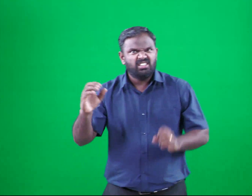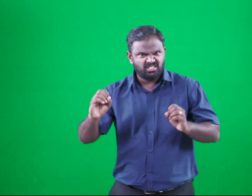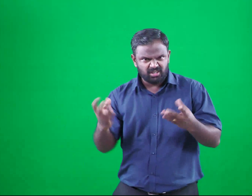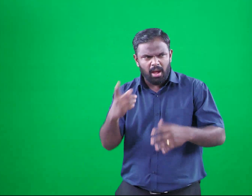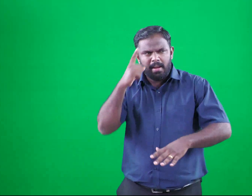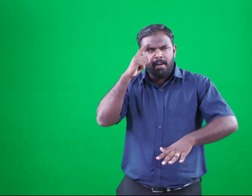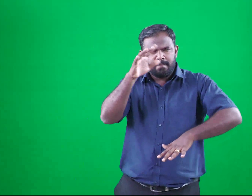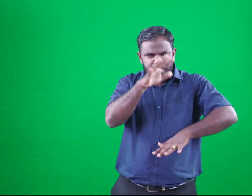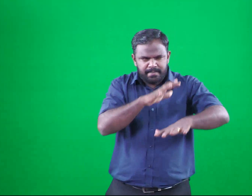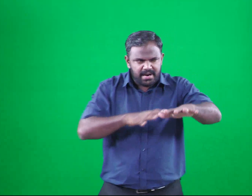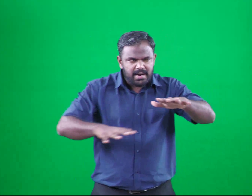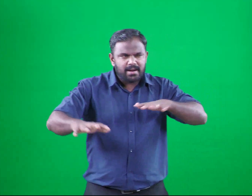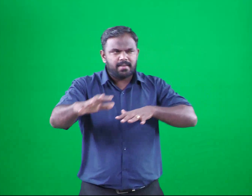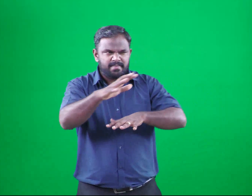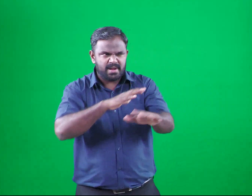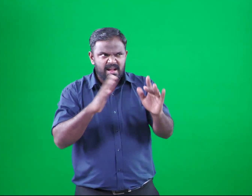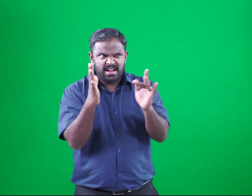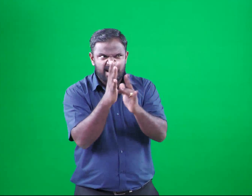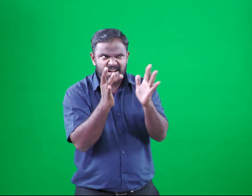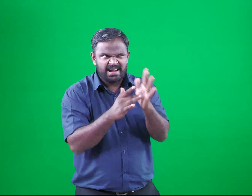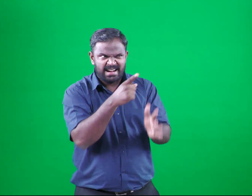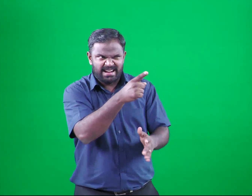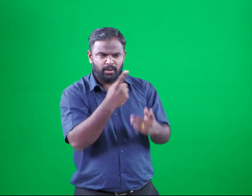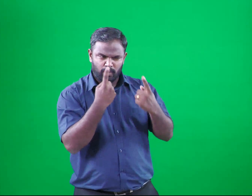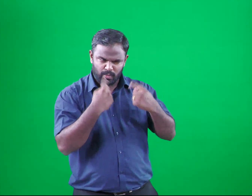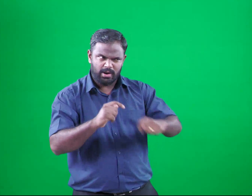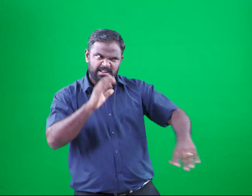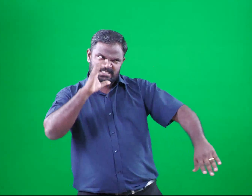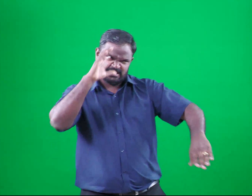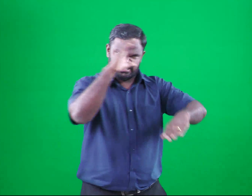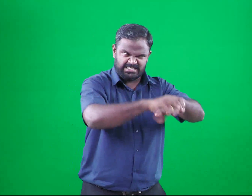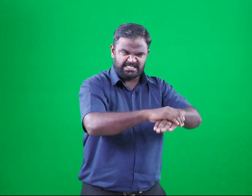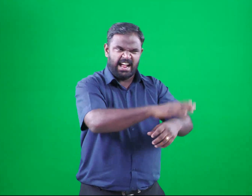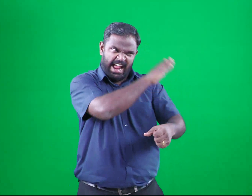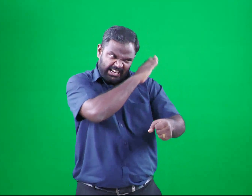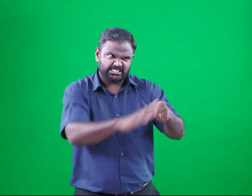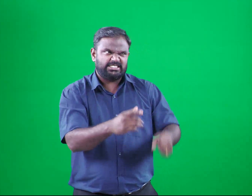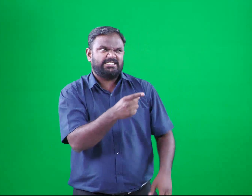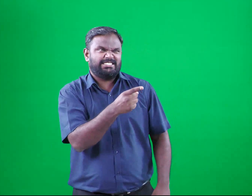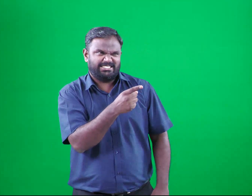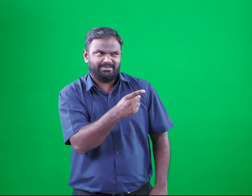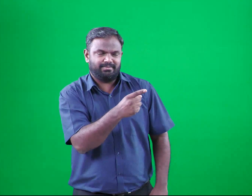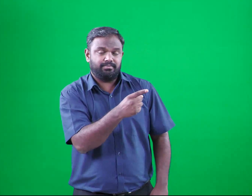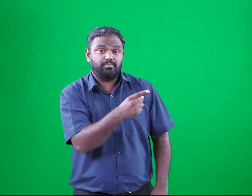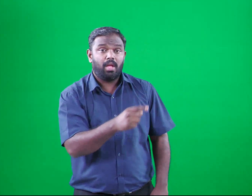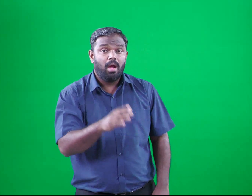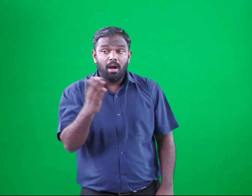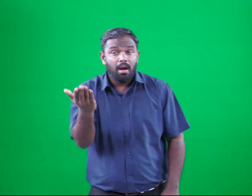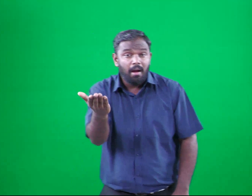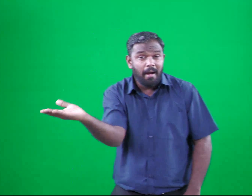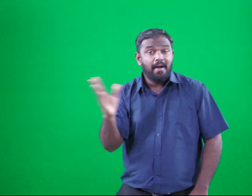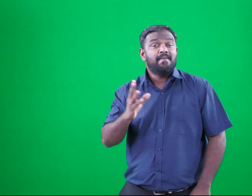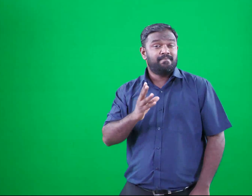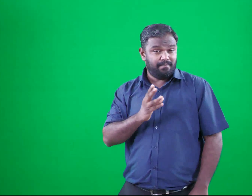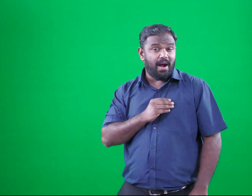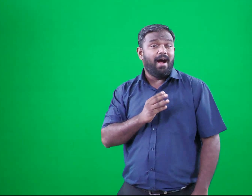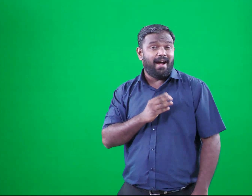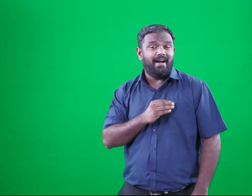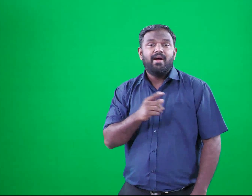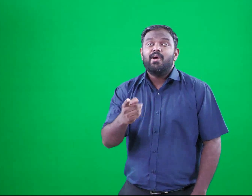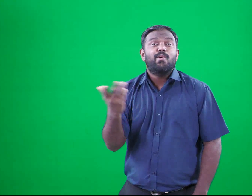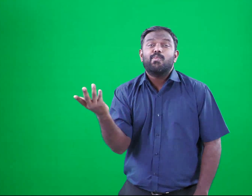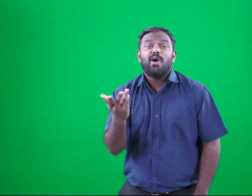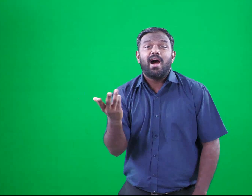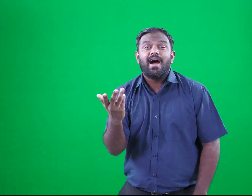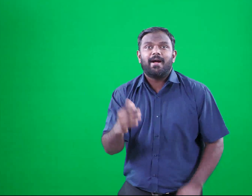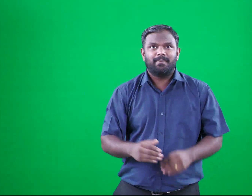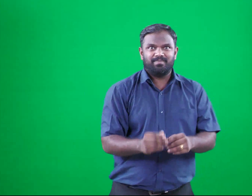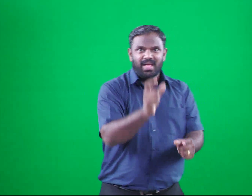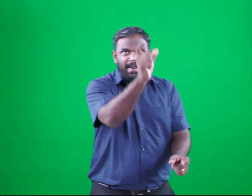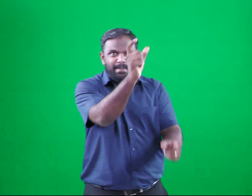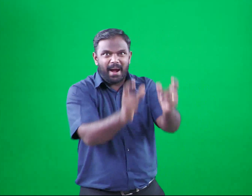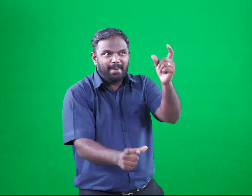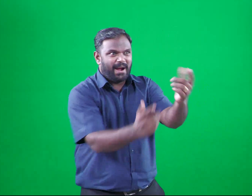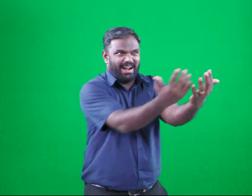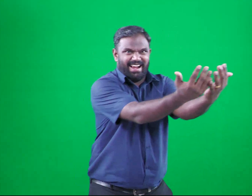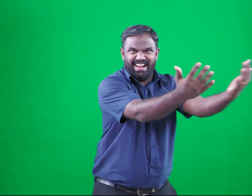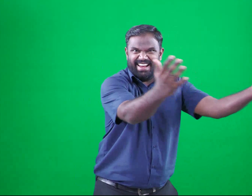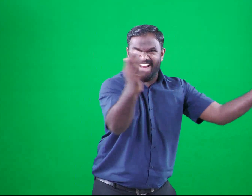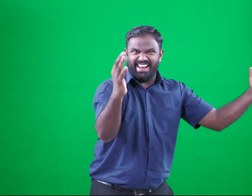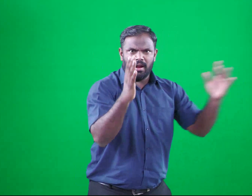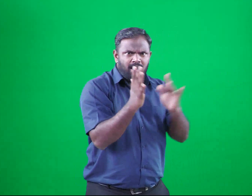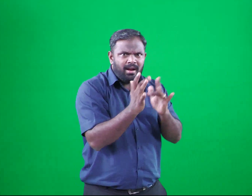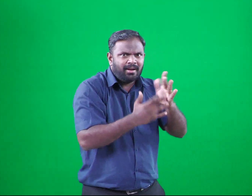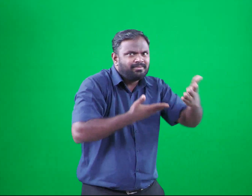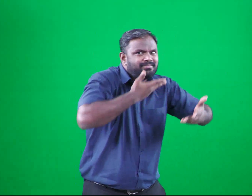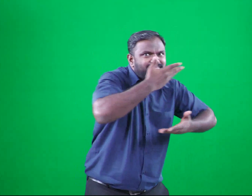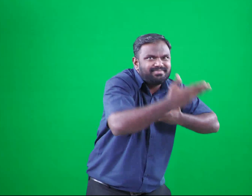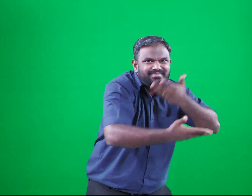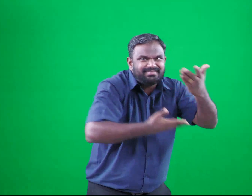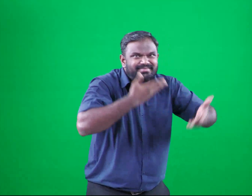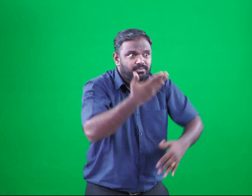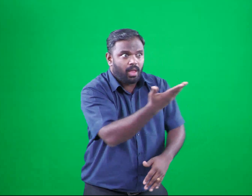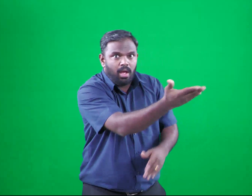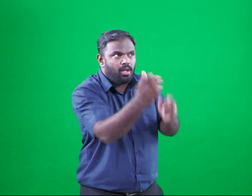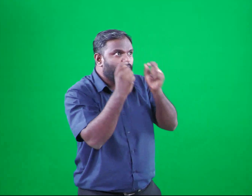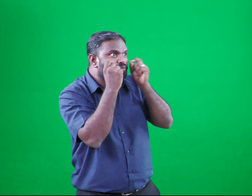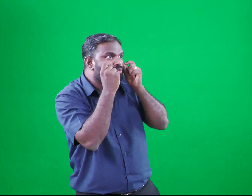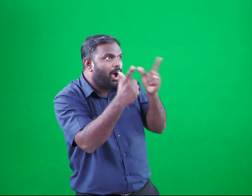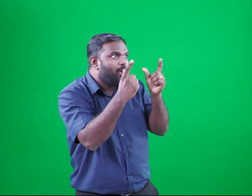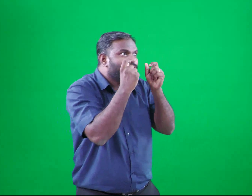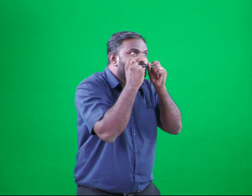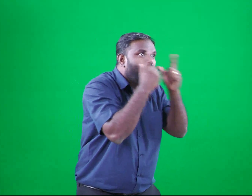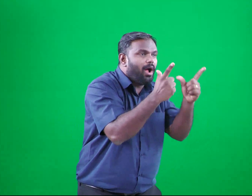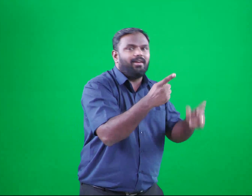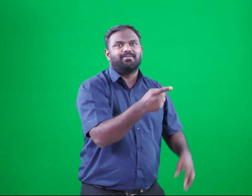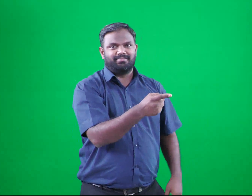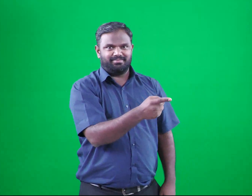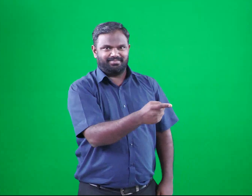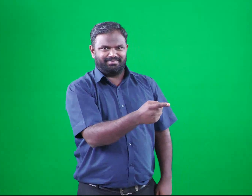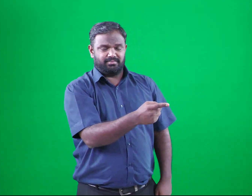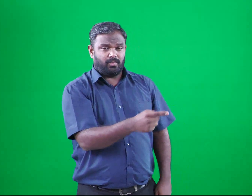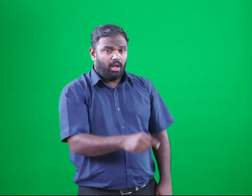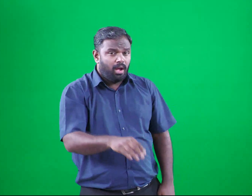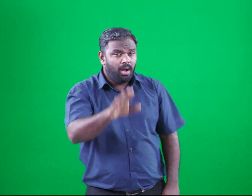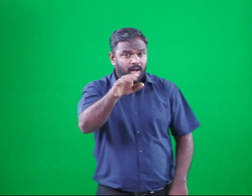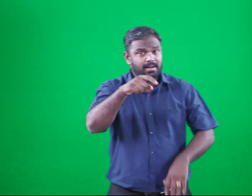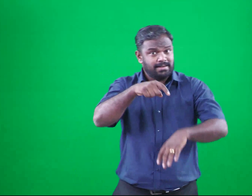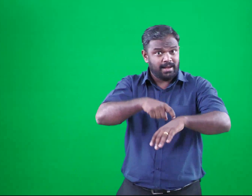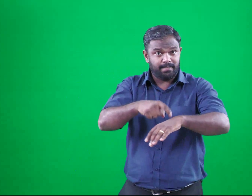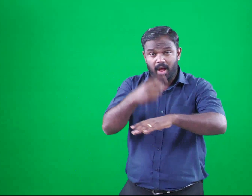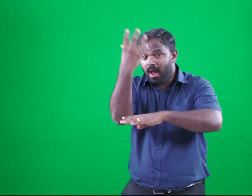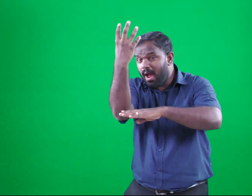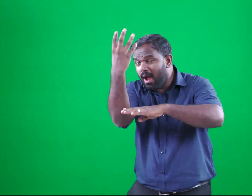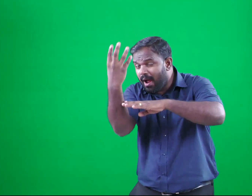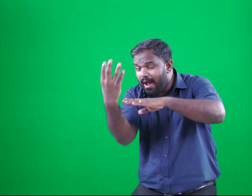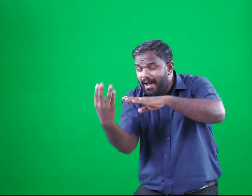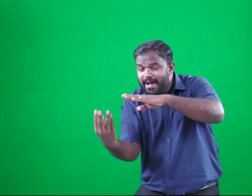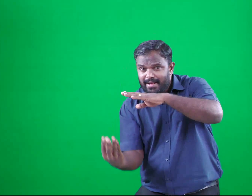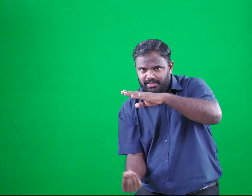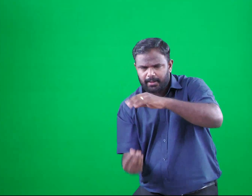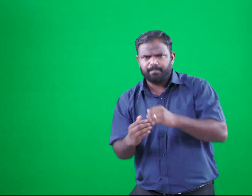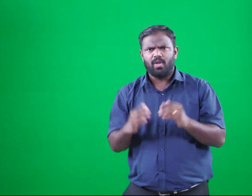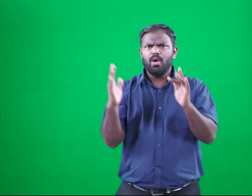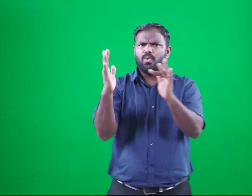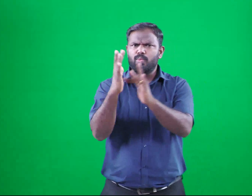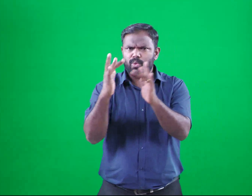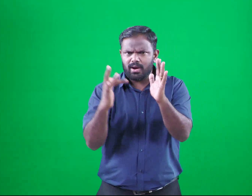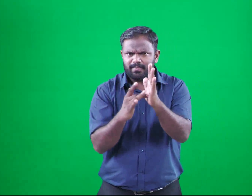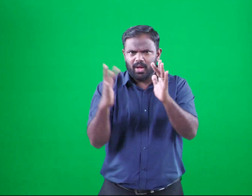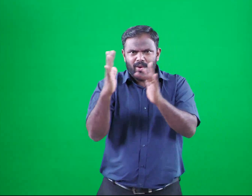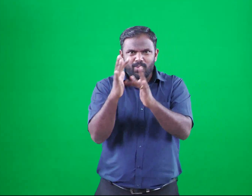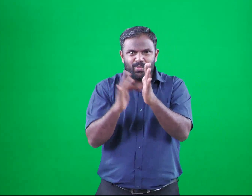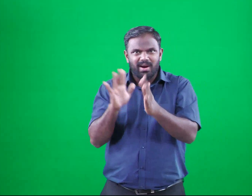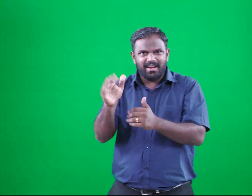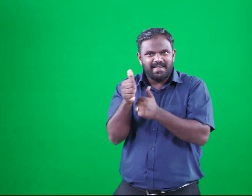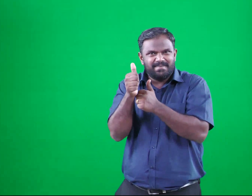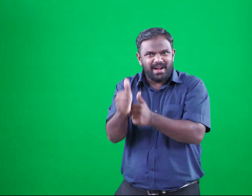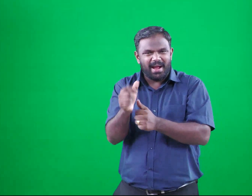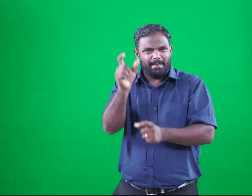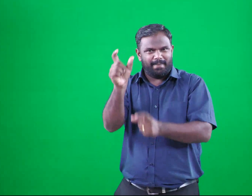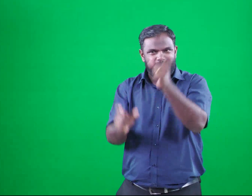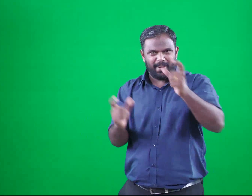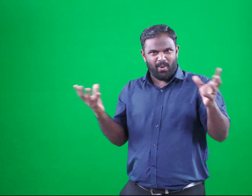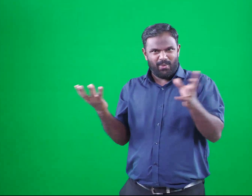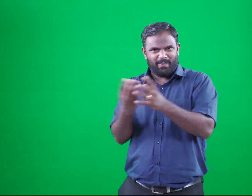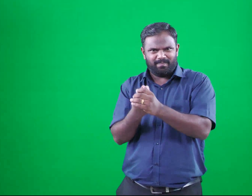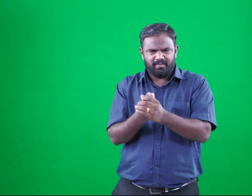For they were afraid of Him, because the whole crowd was astonished at His teaching.